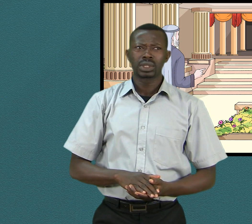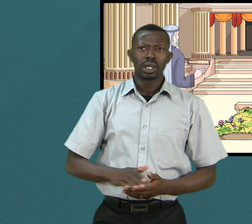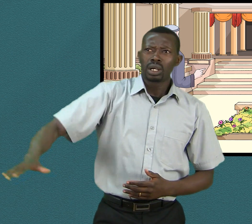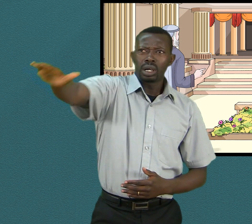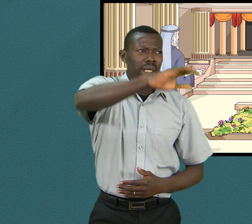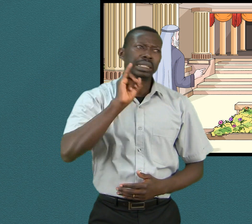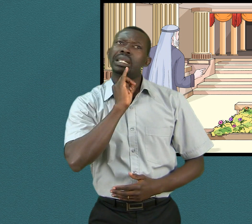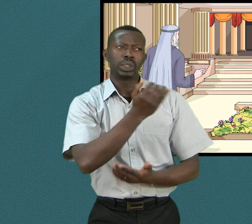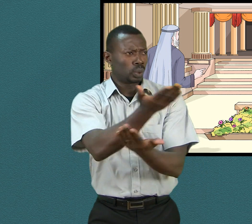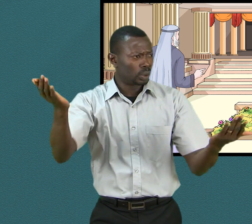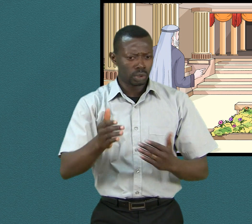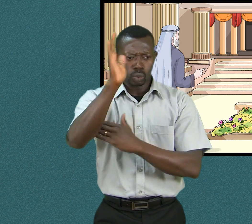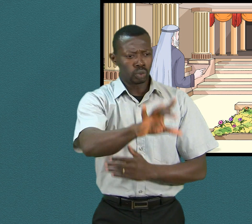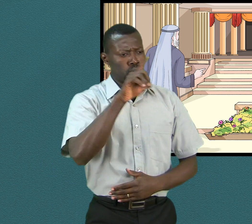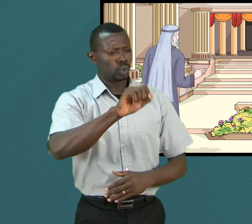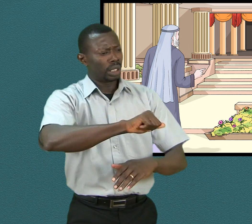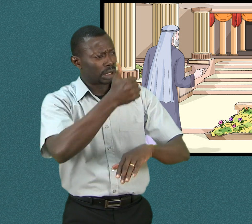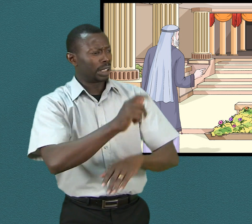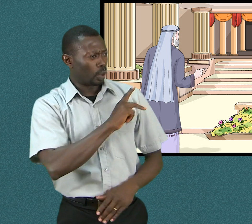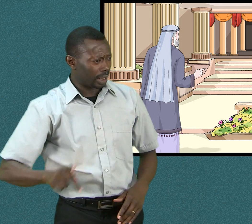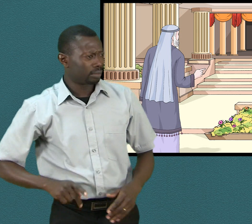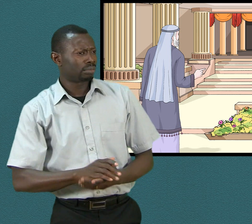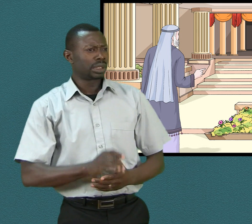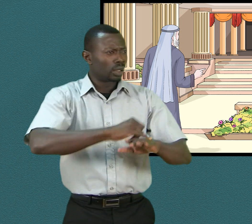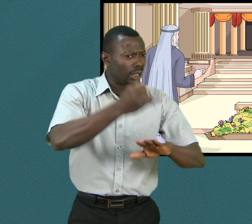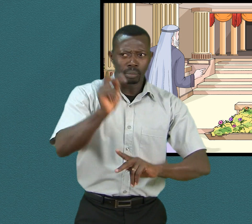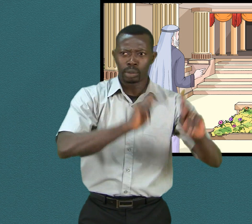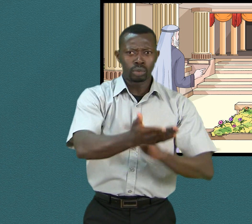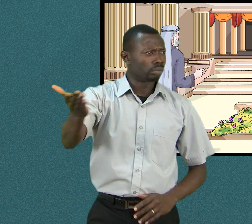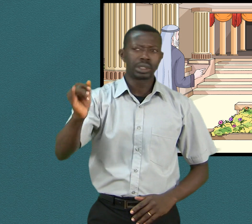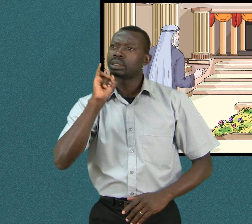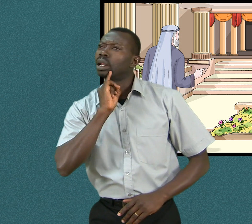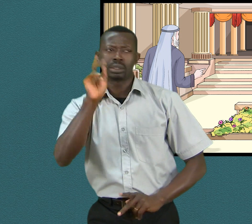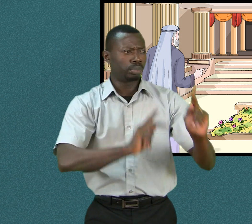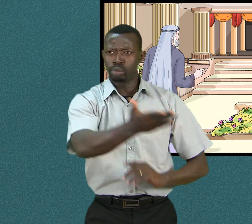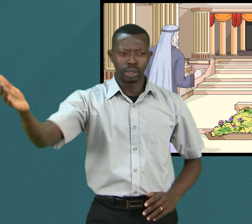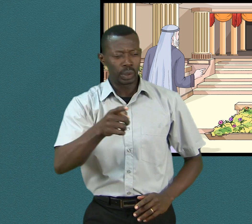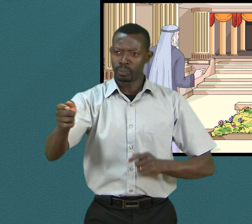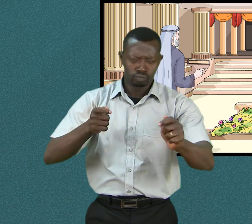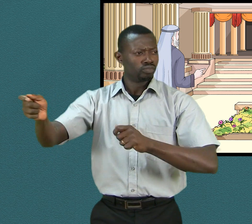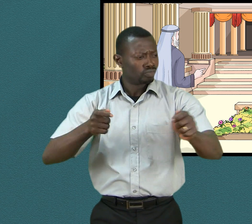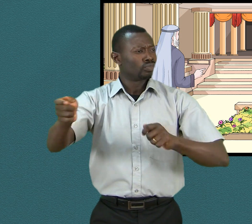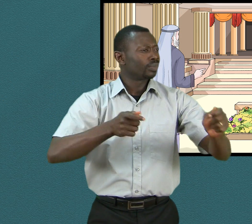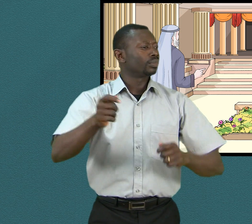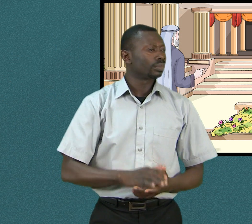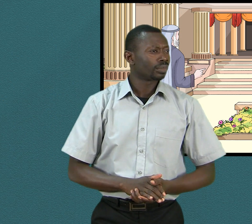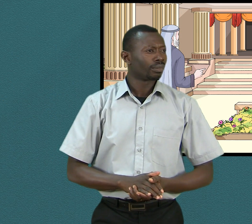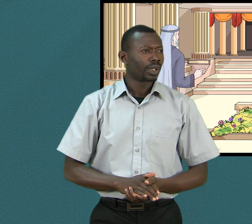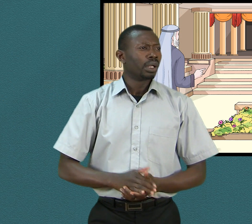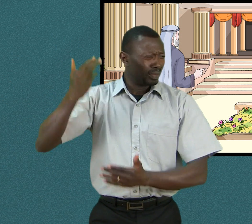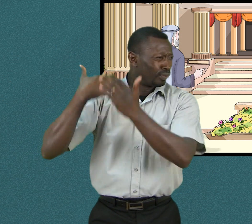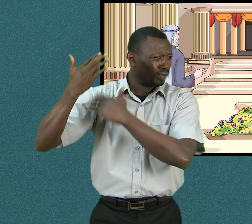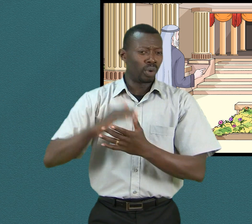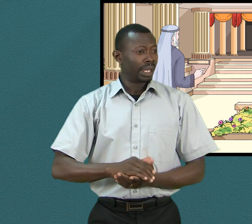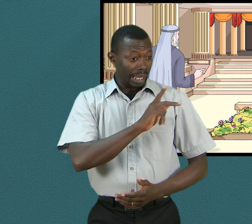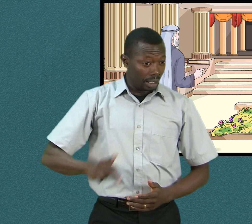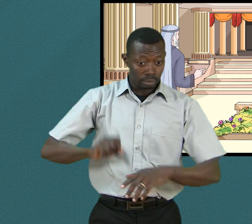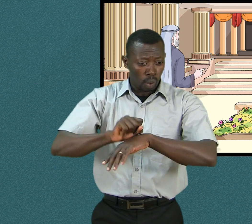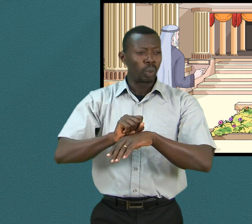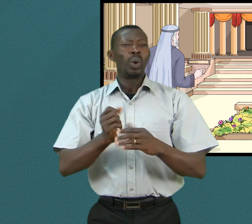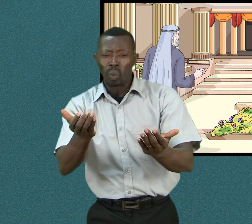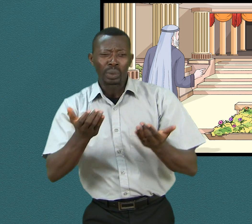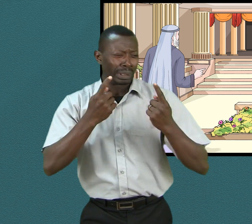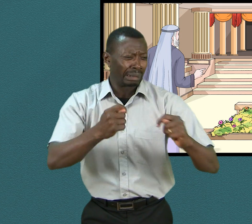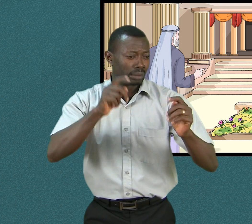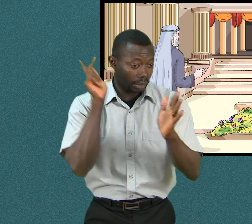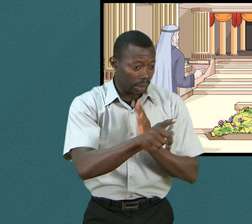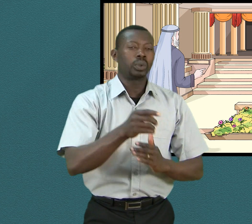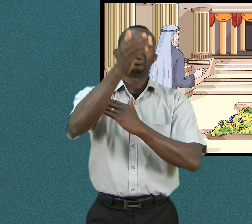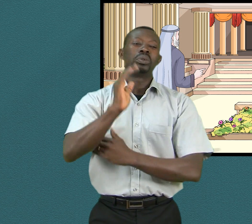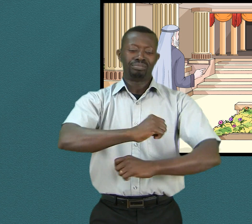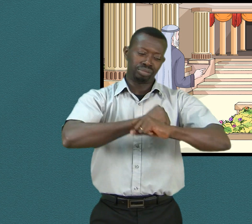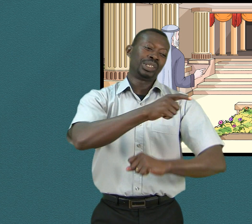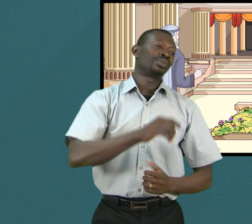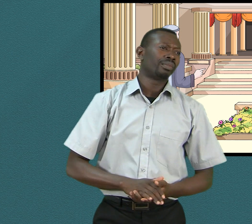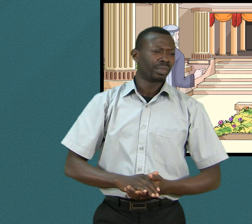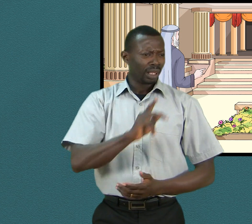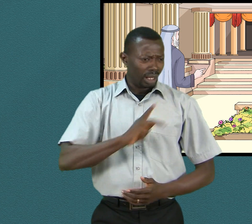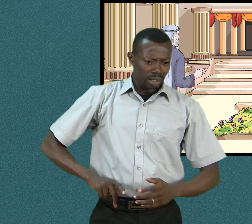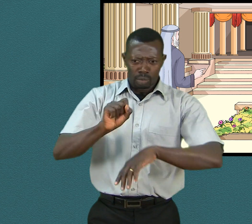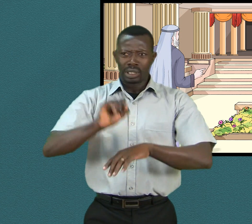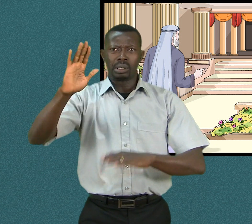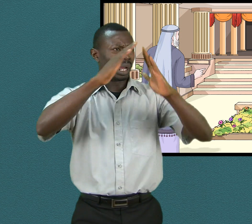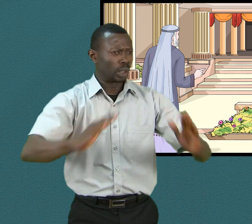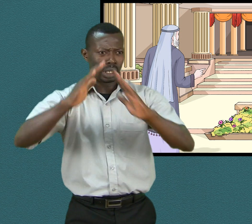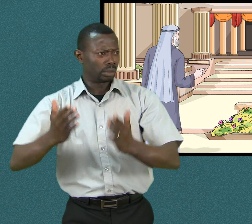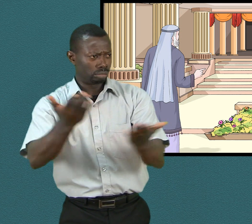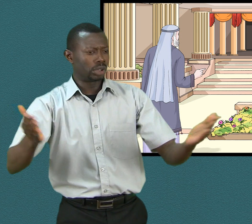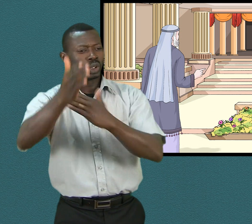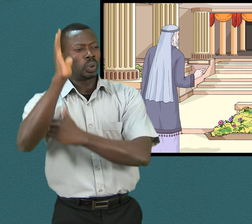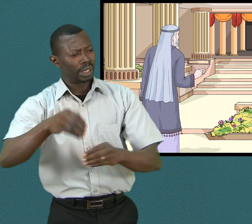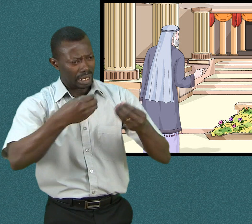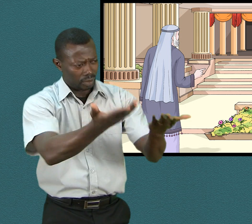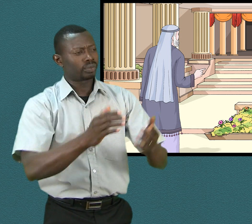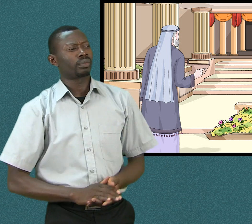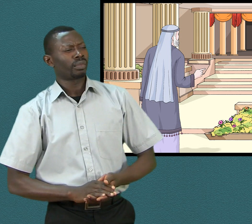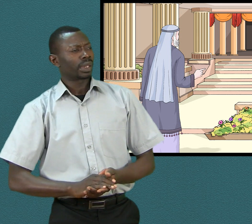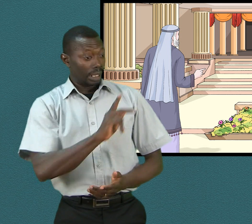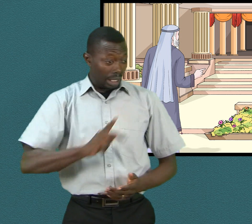I gave your master’s house to you and your master’s wives into your arms. I gave you the house of Israel and Judah, and if that was not enough, I would have given you even more.